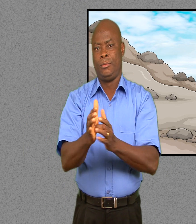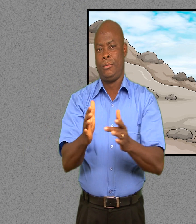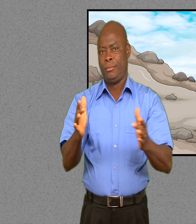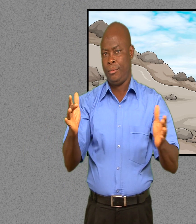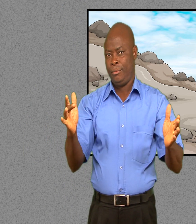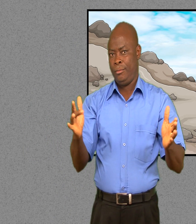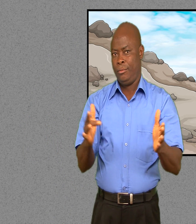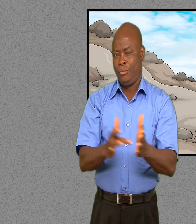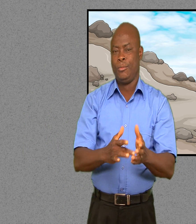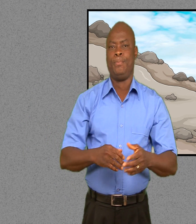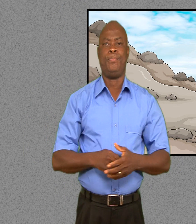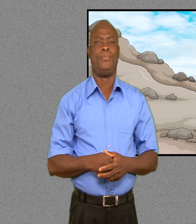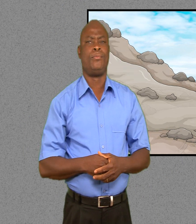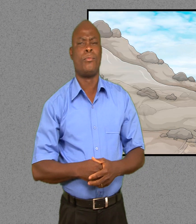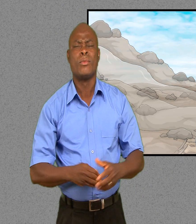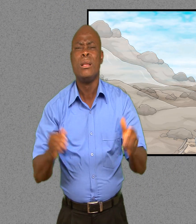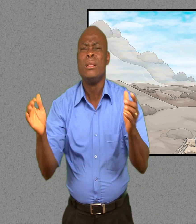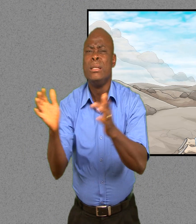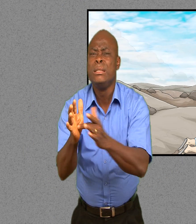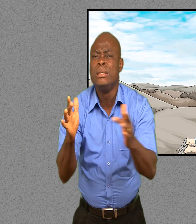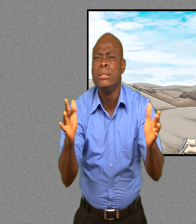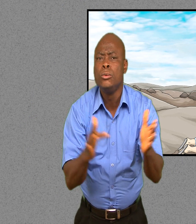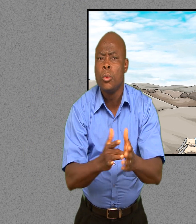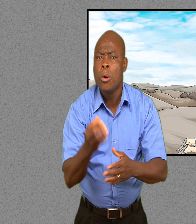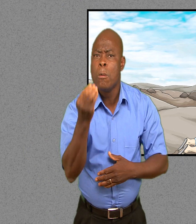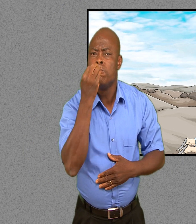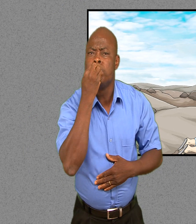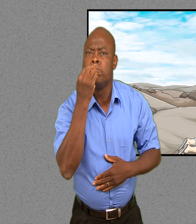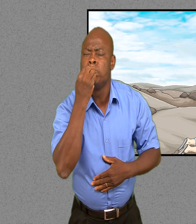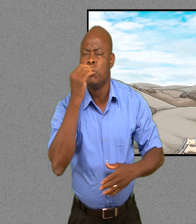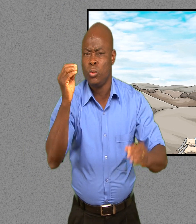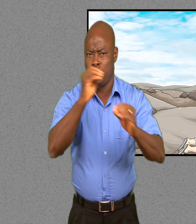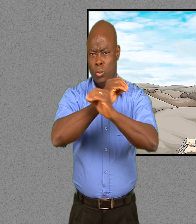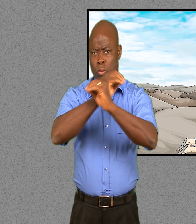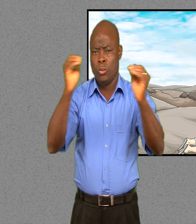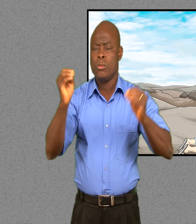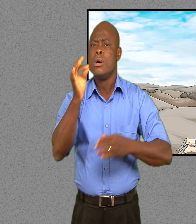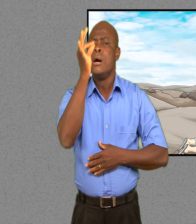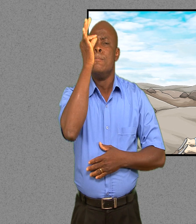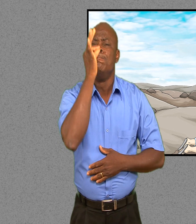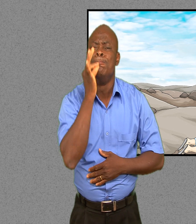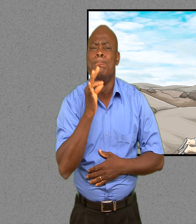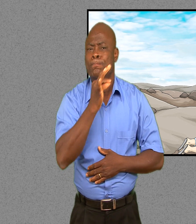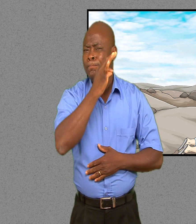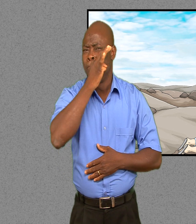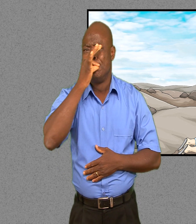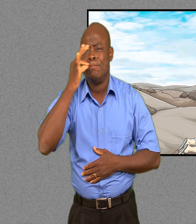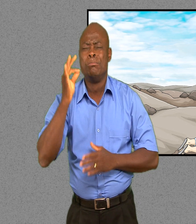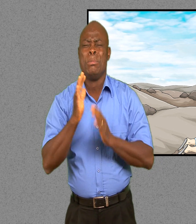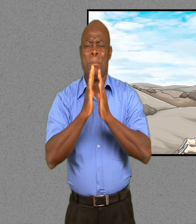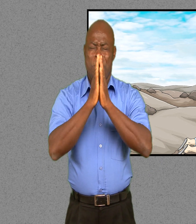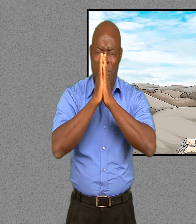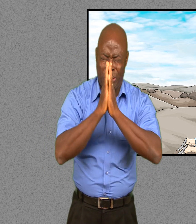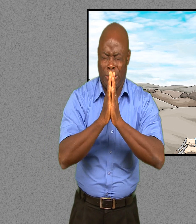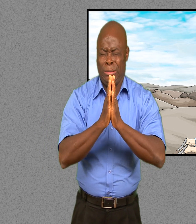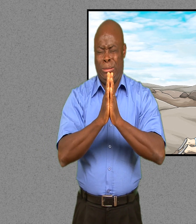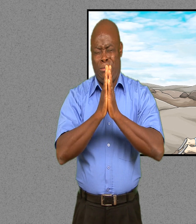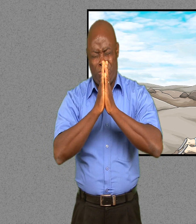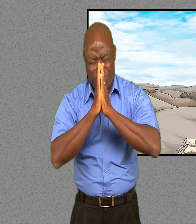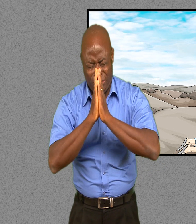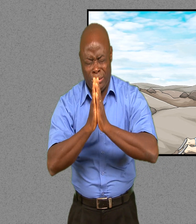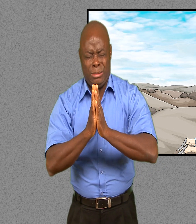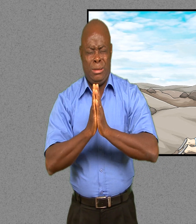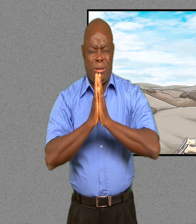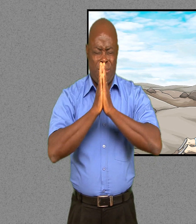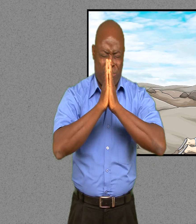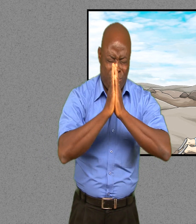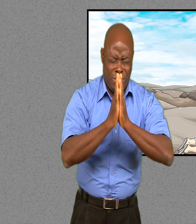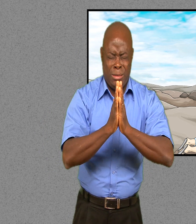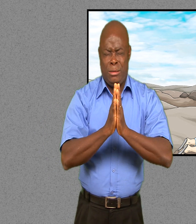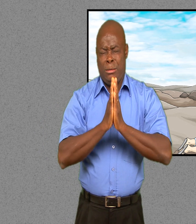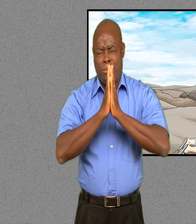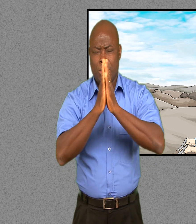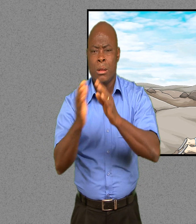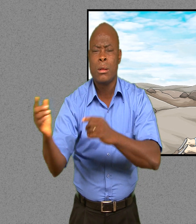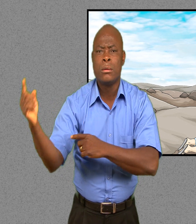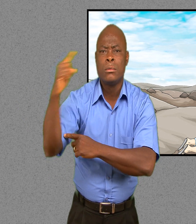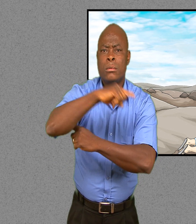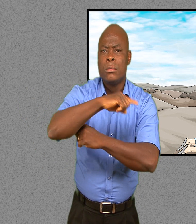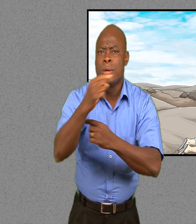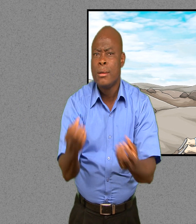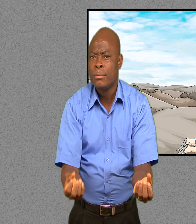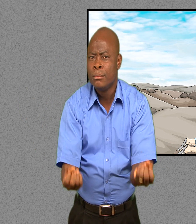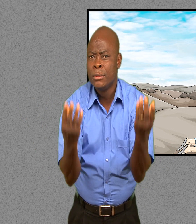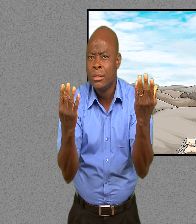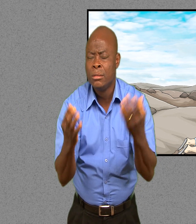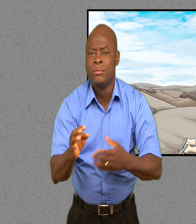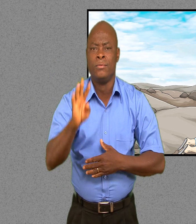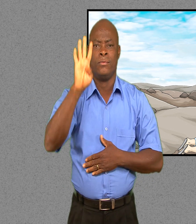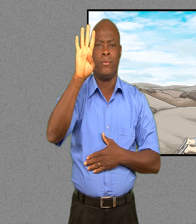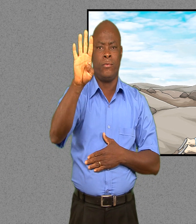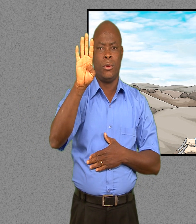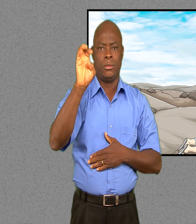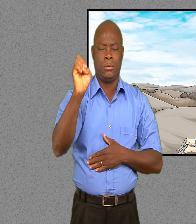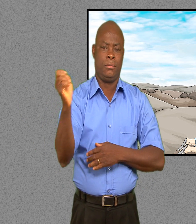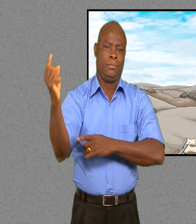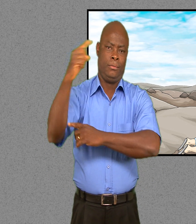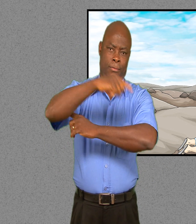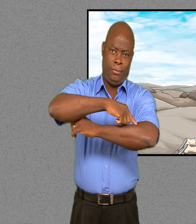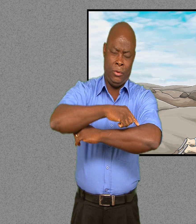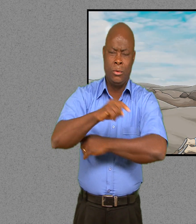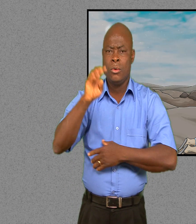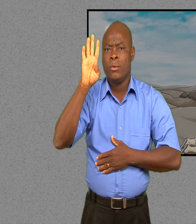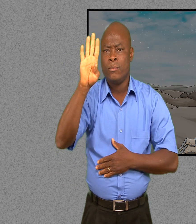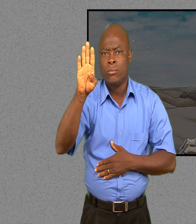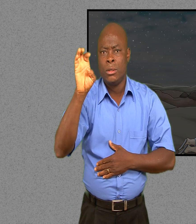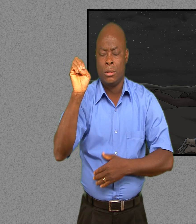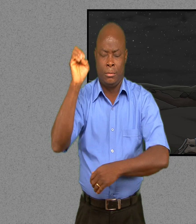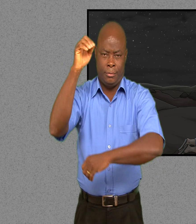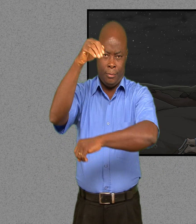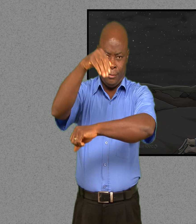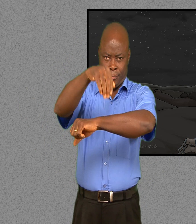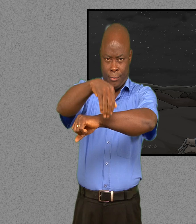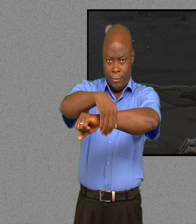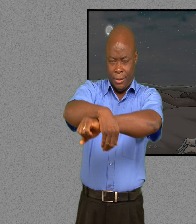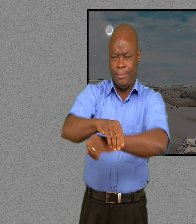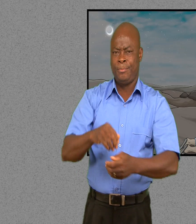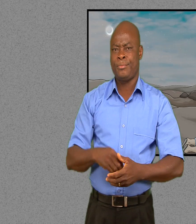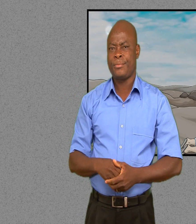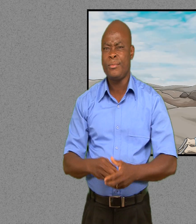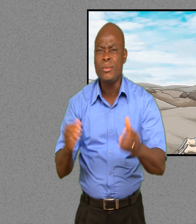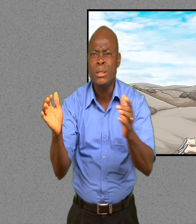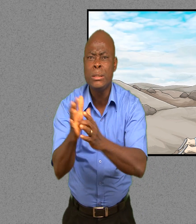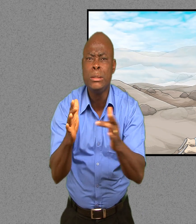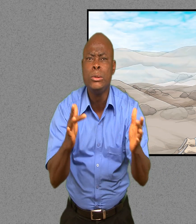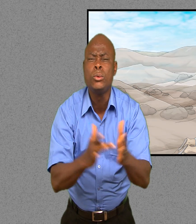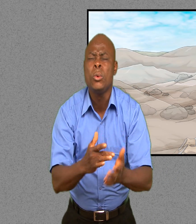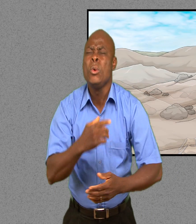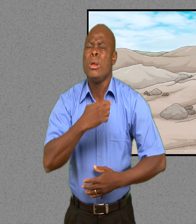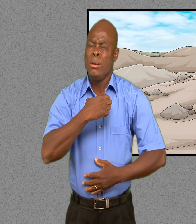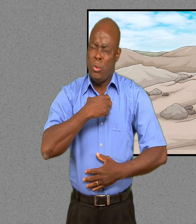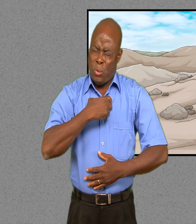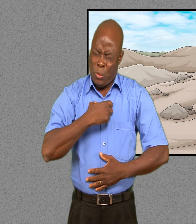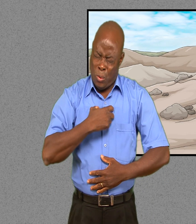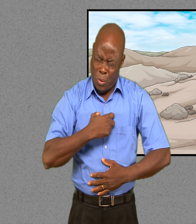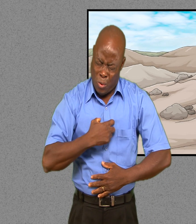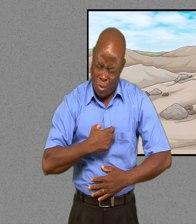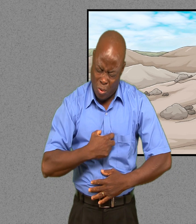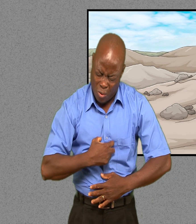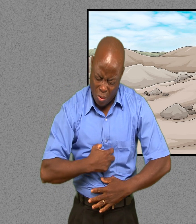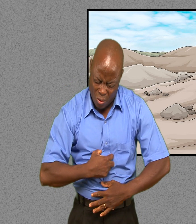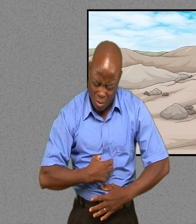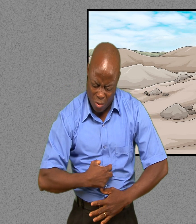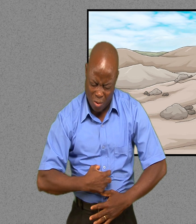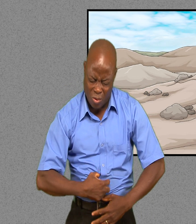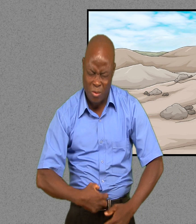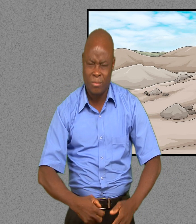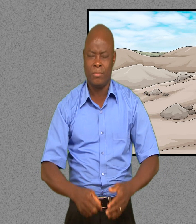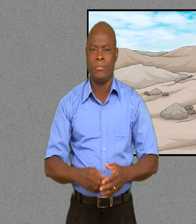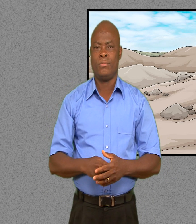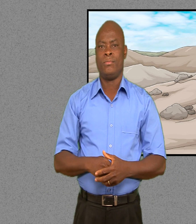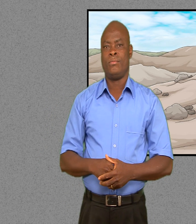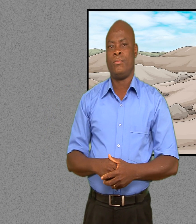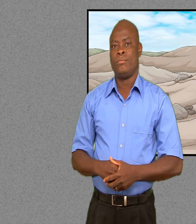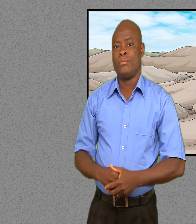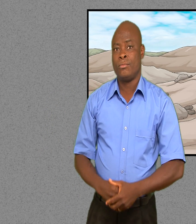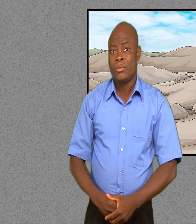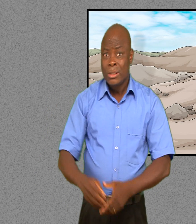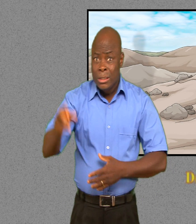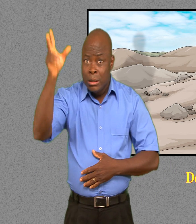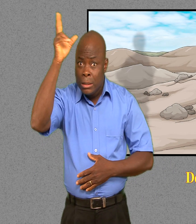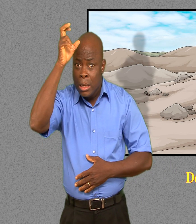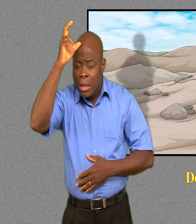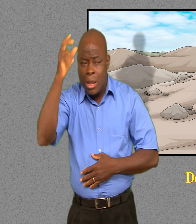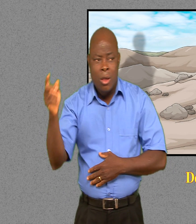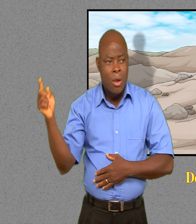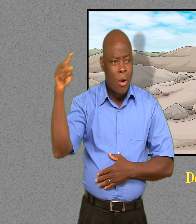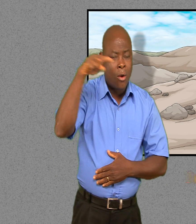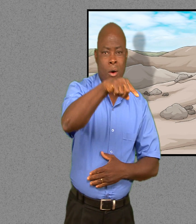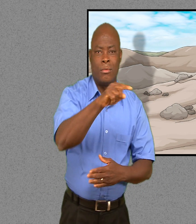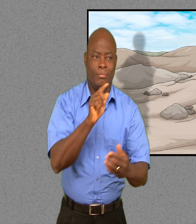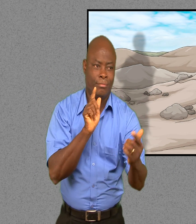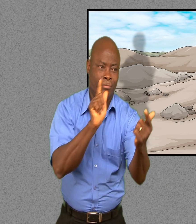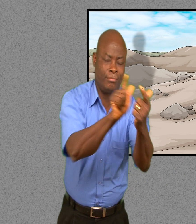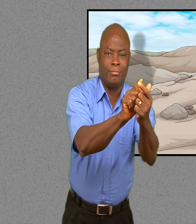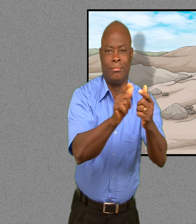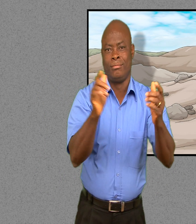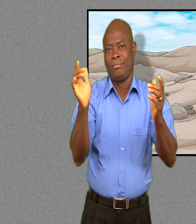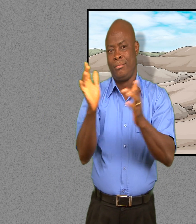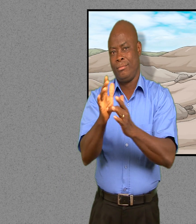After fasting forty days and forty nights, He was hungry.